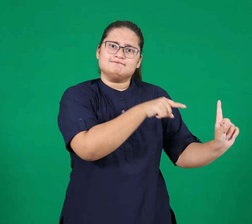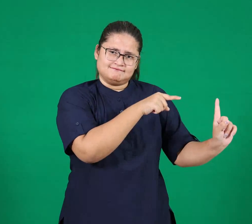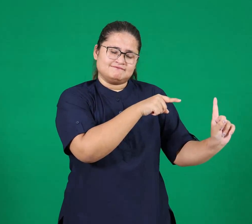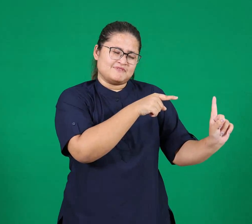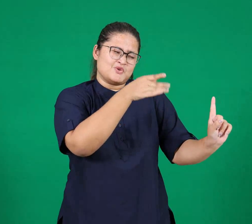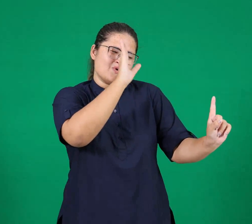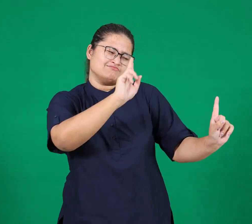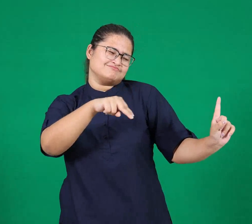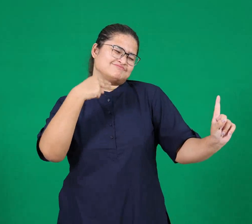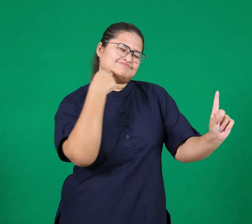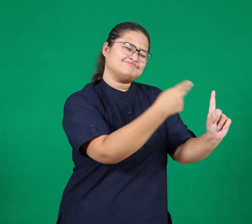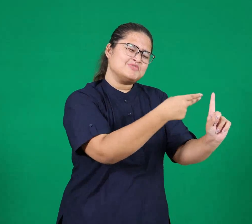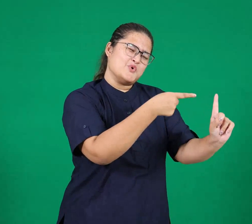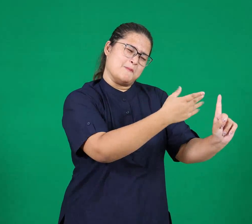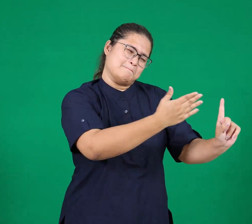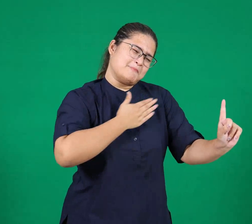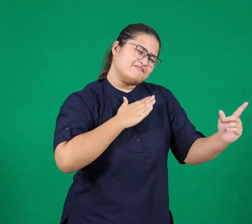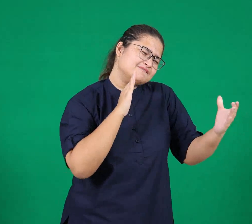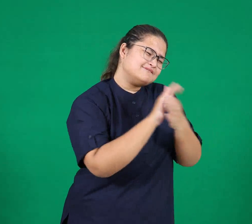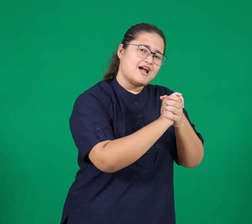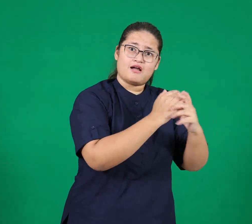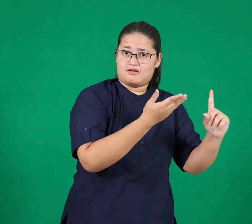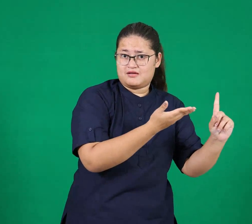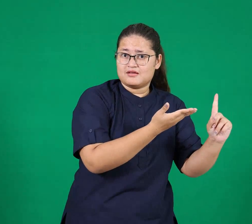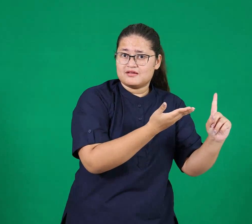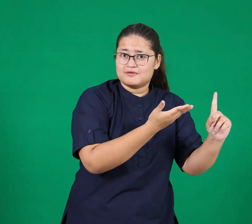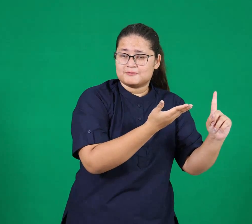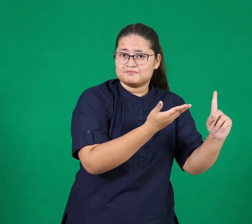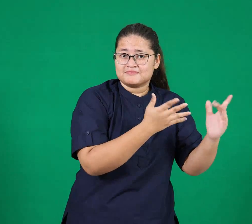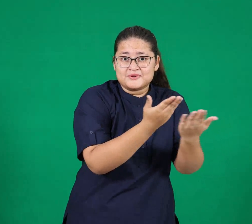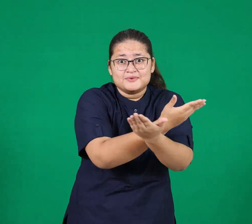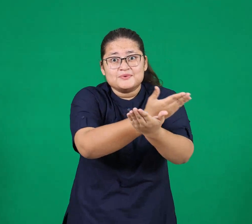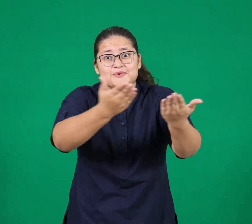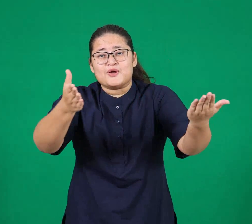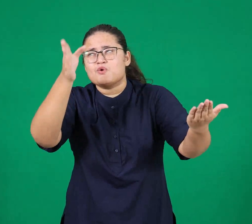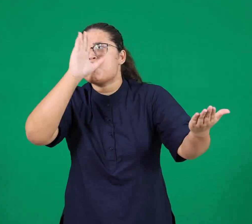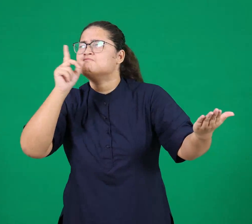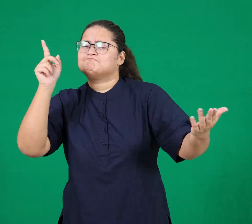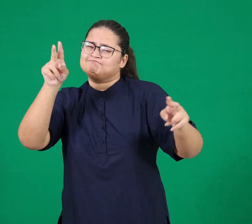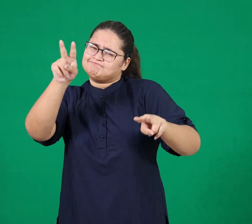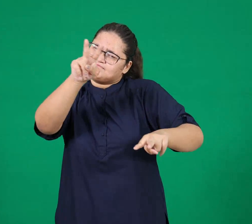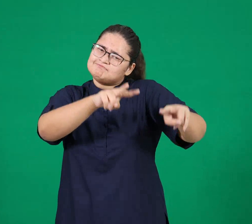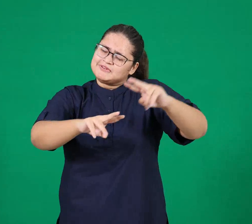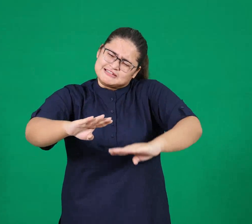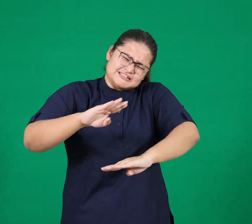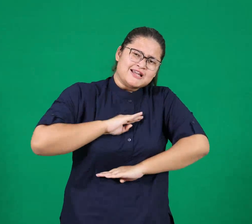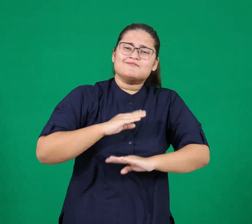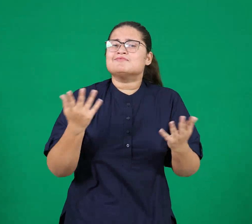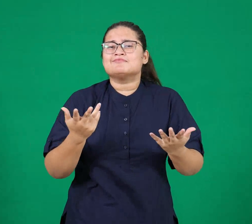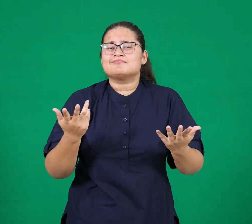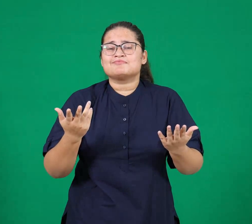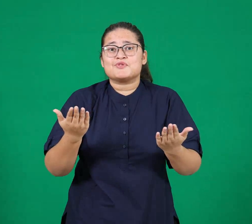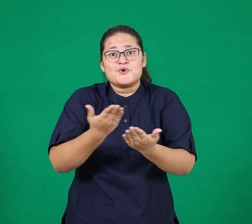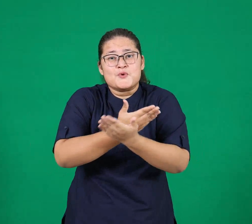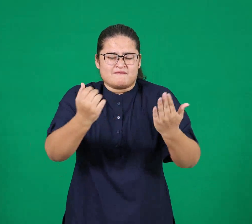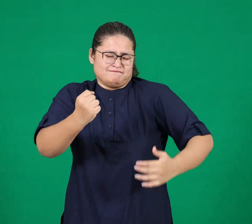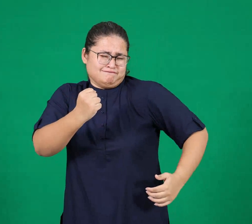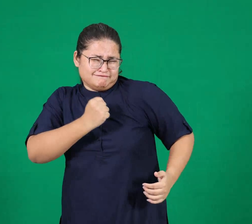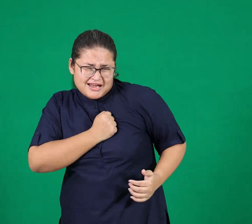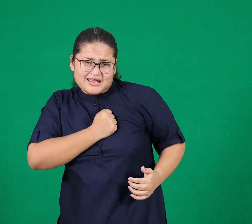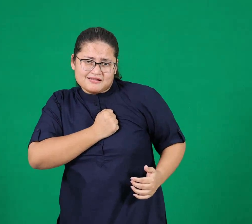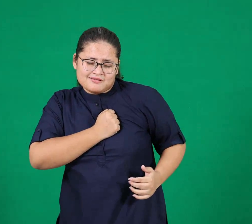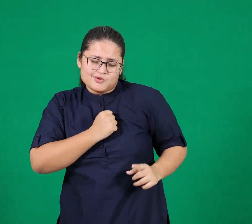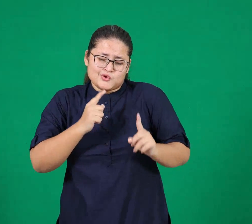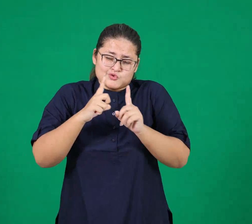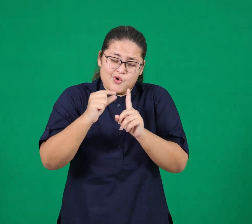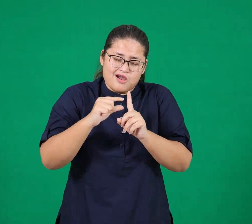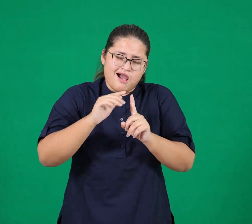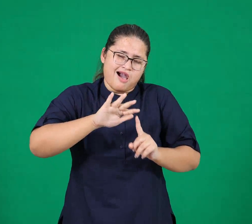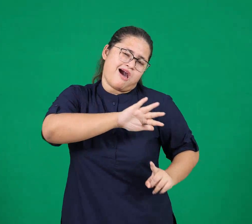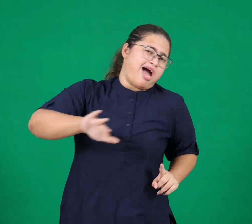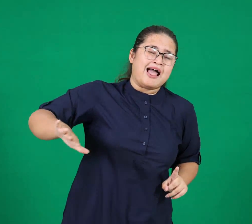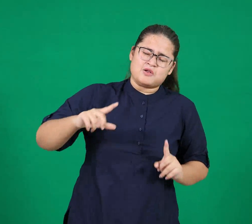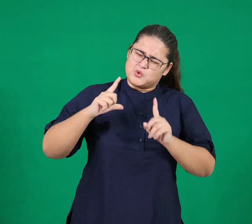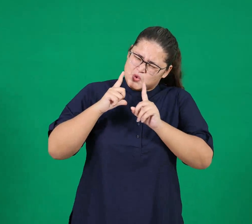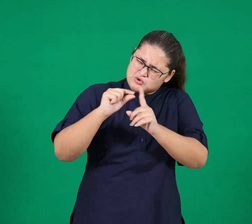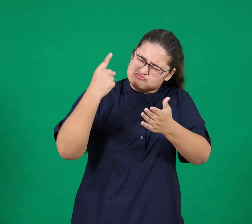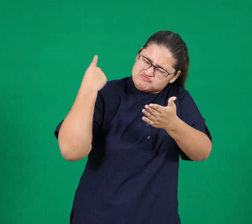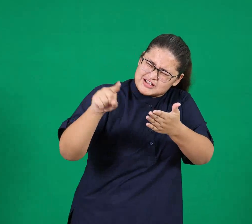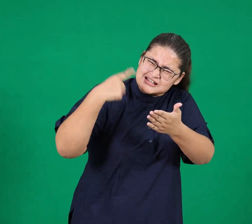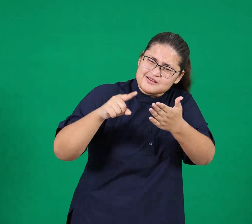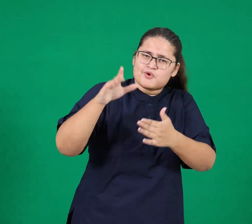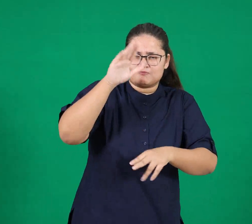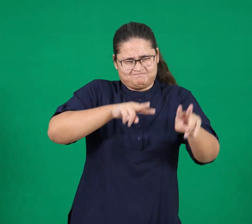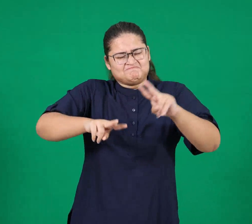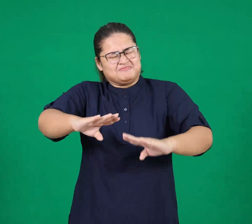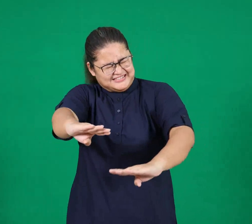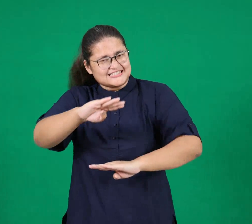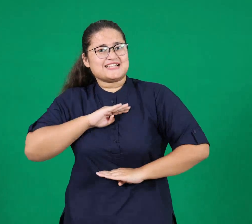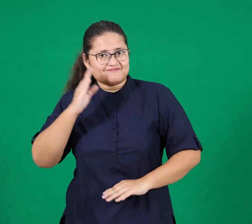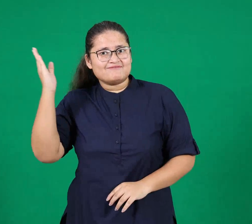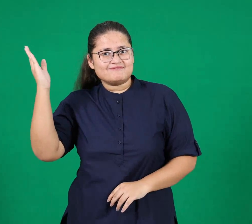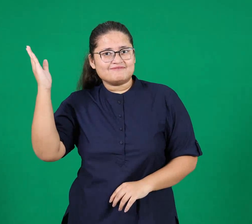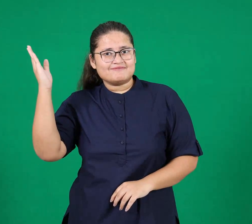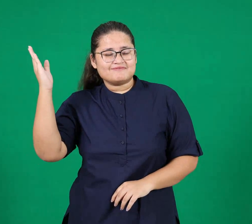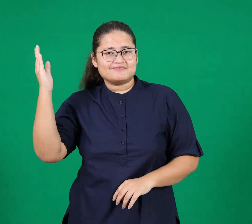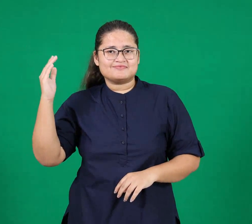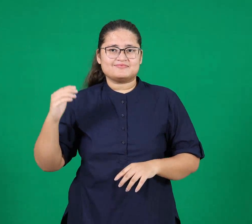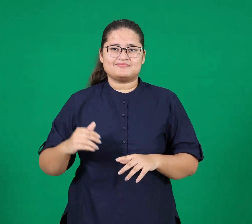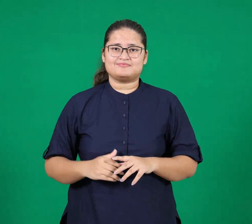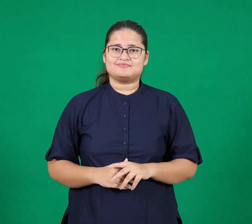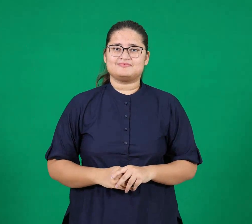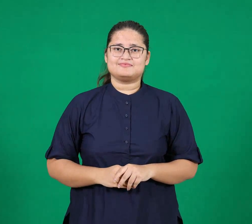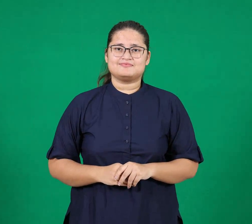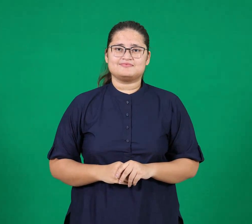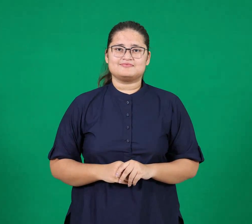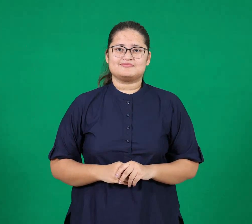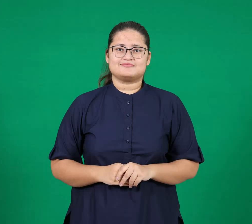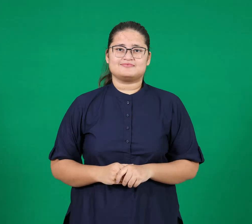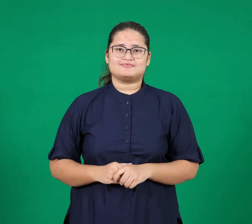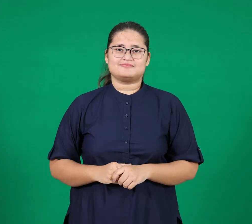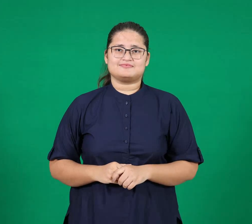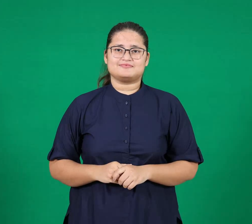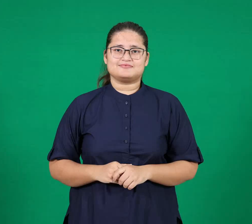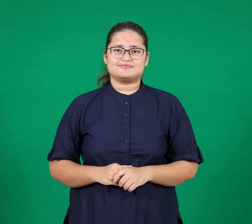As you can see, a man is justified by his deeds and not by faith alone.